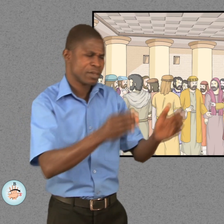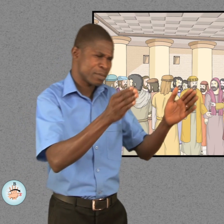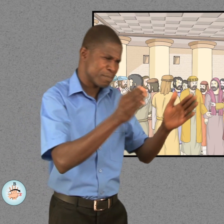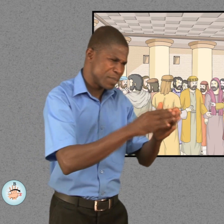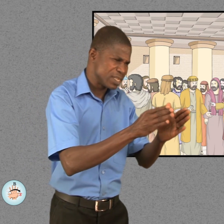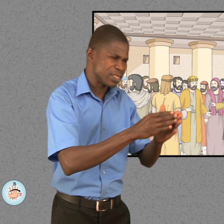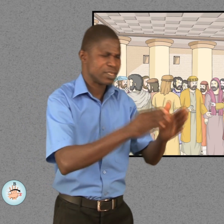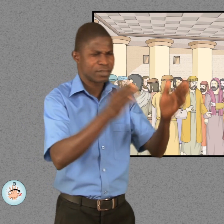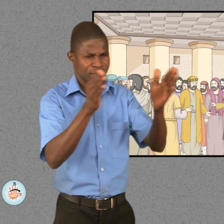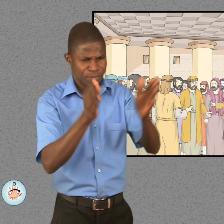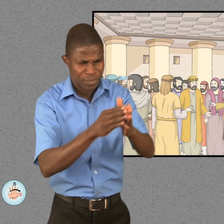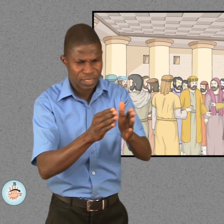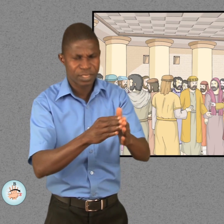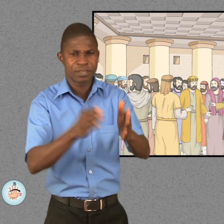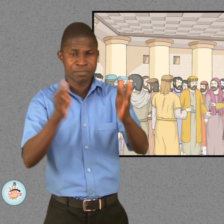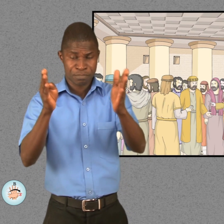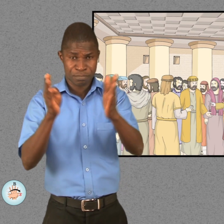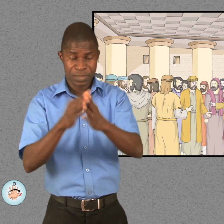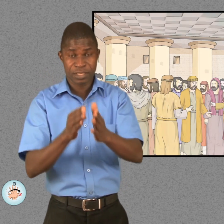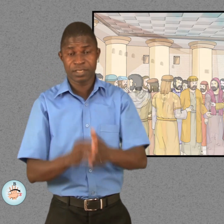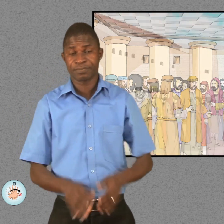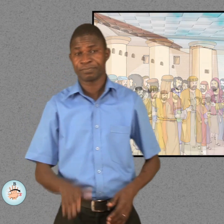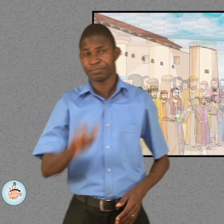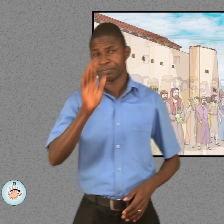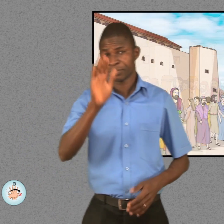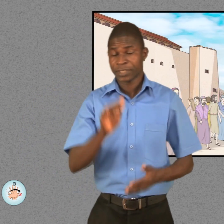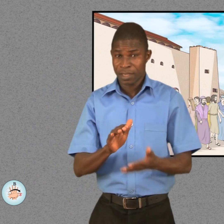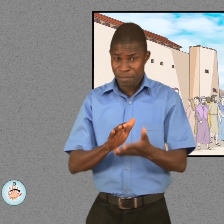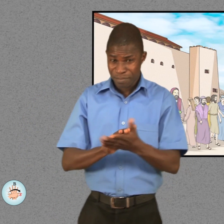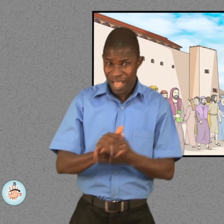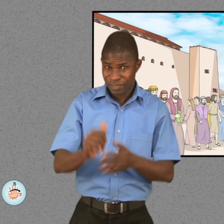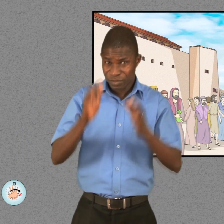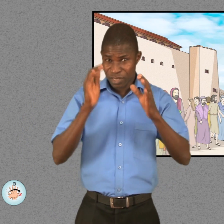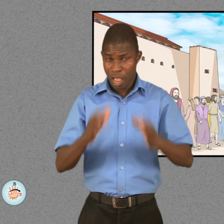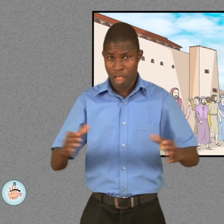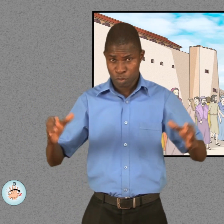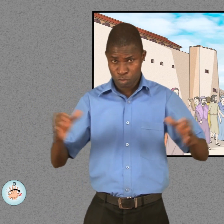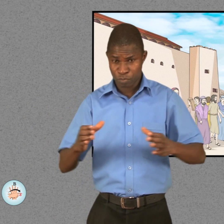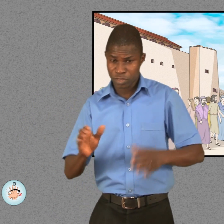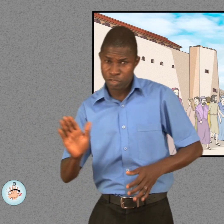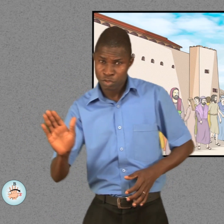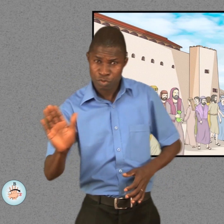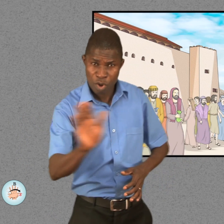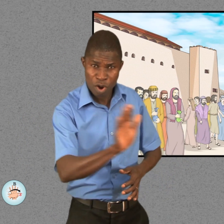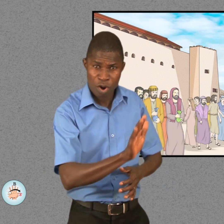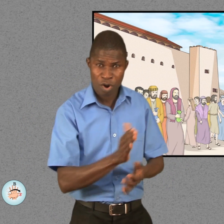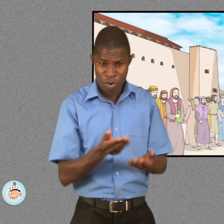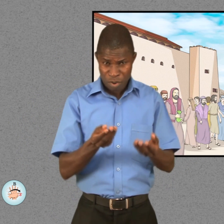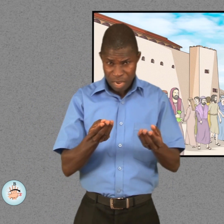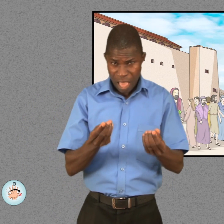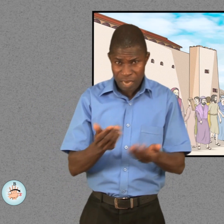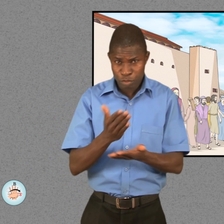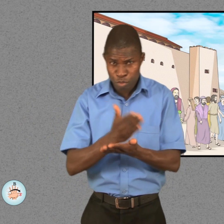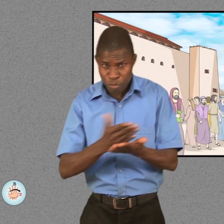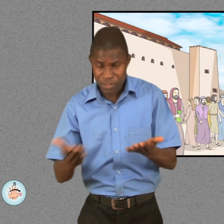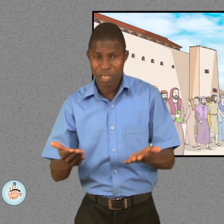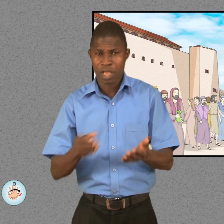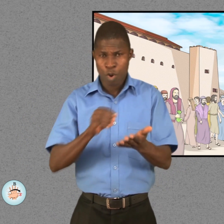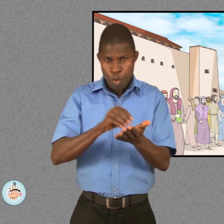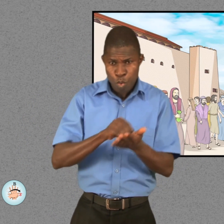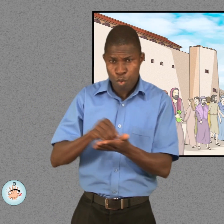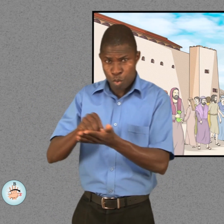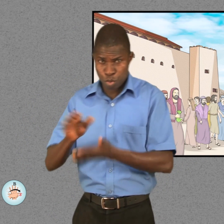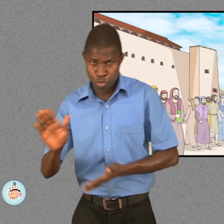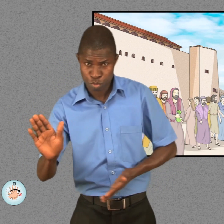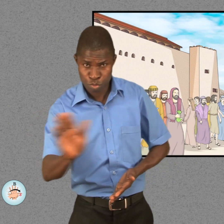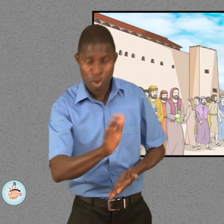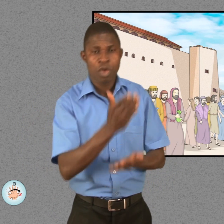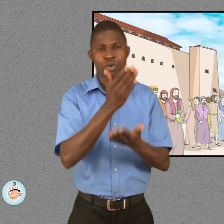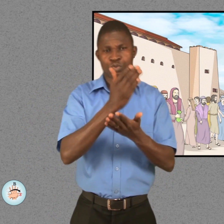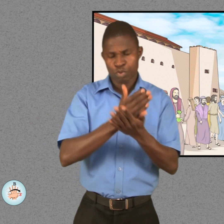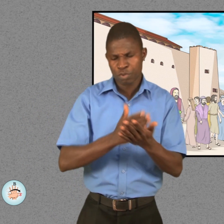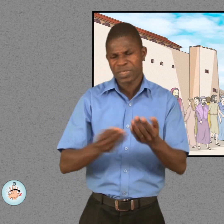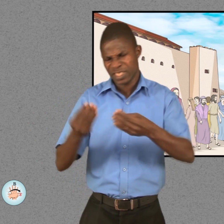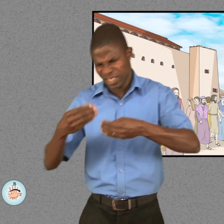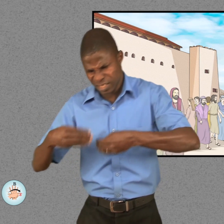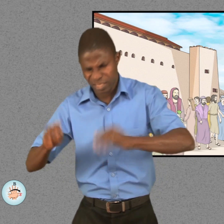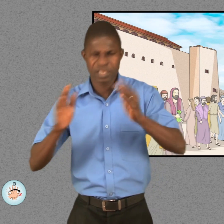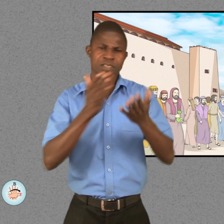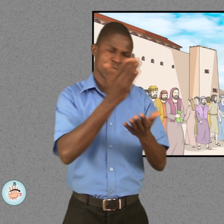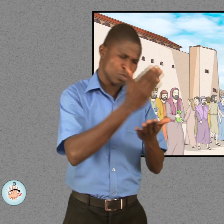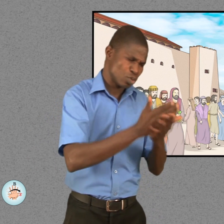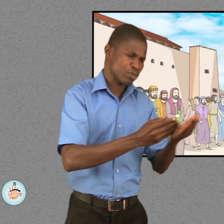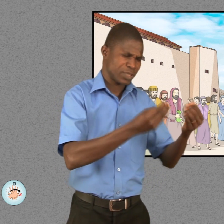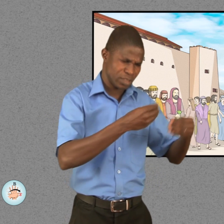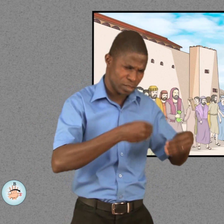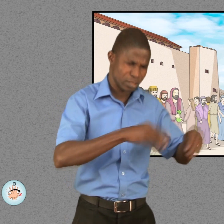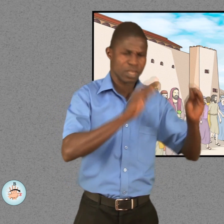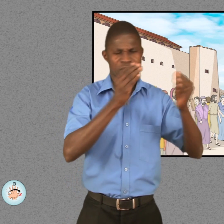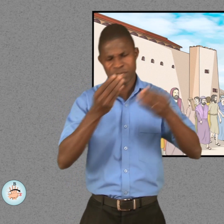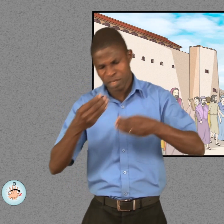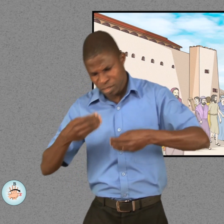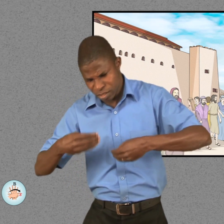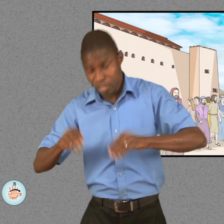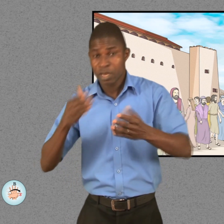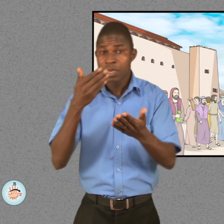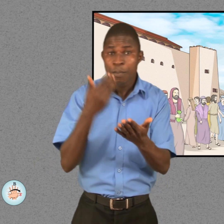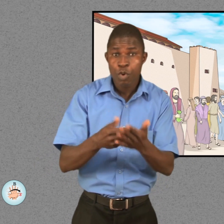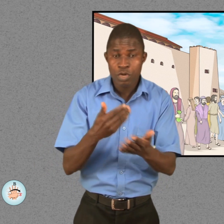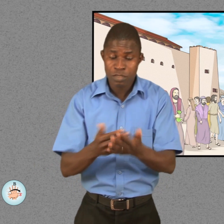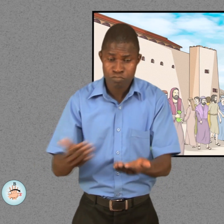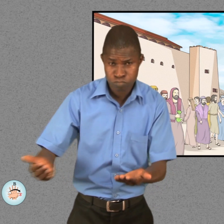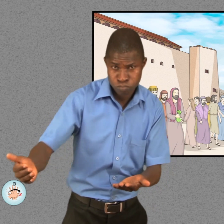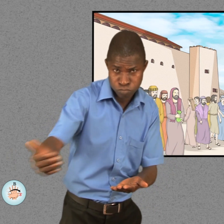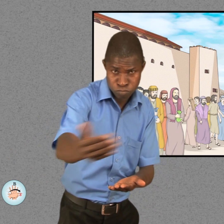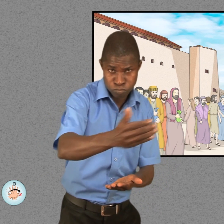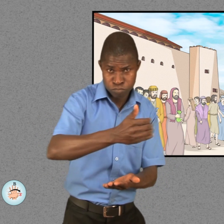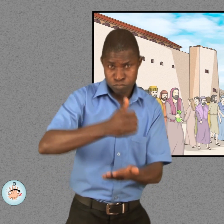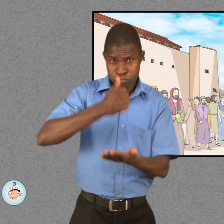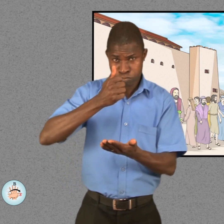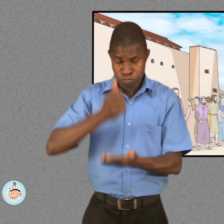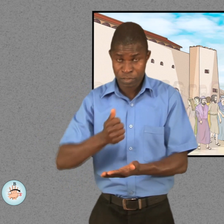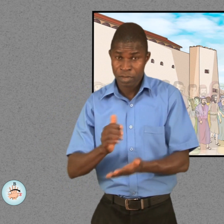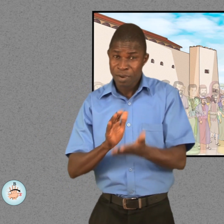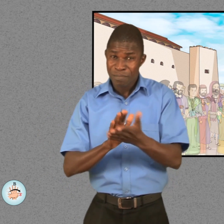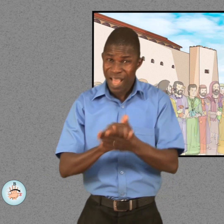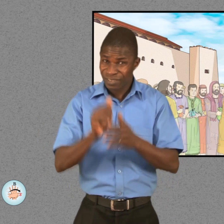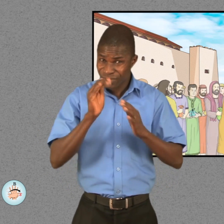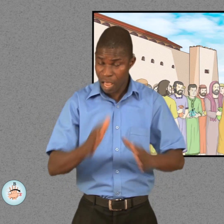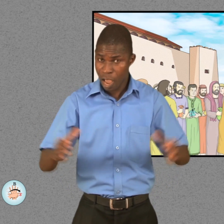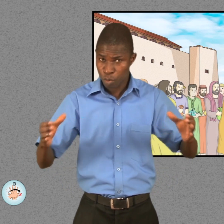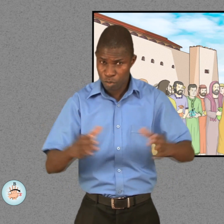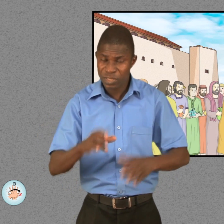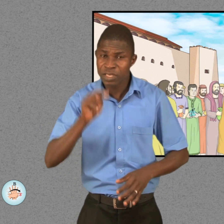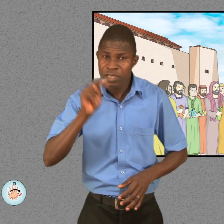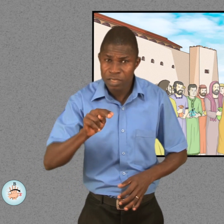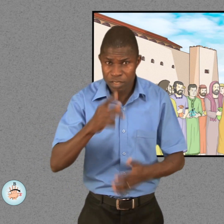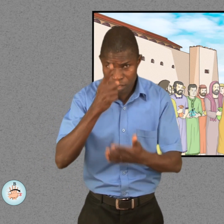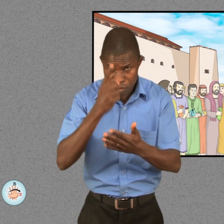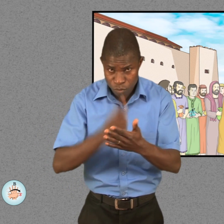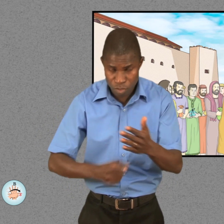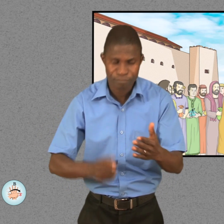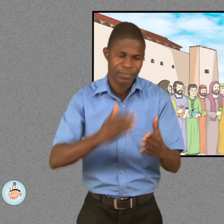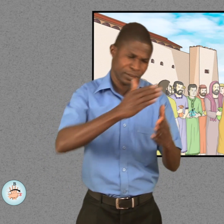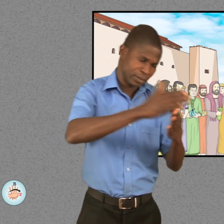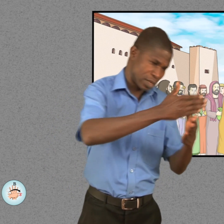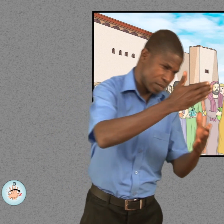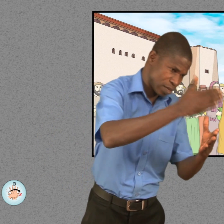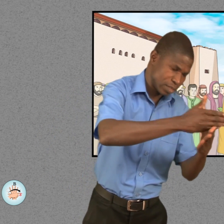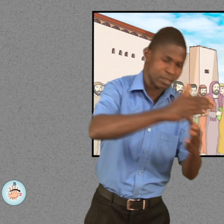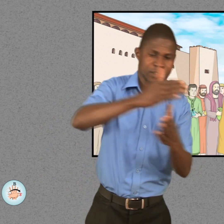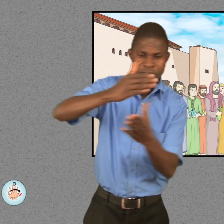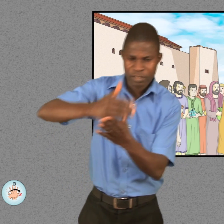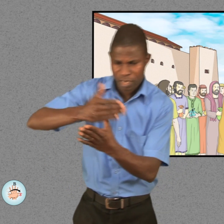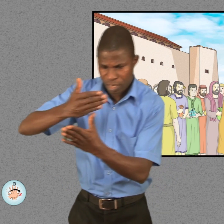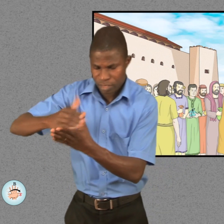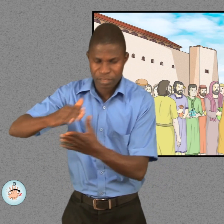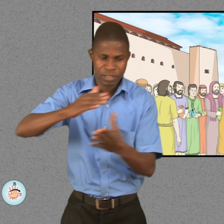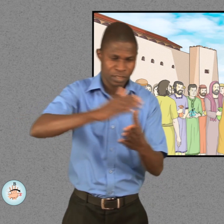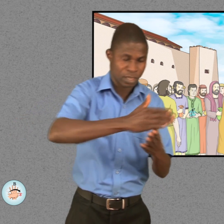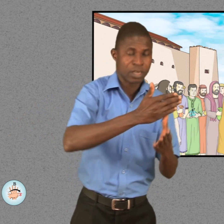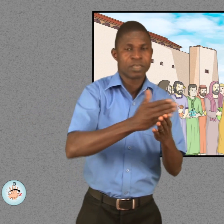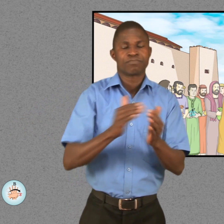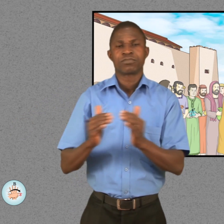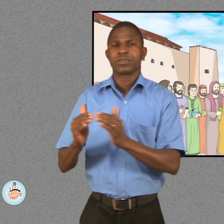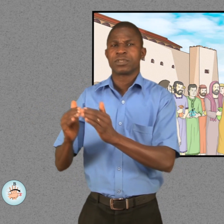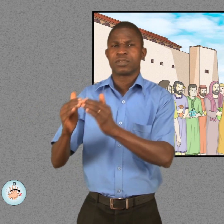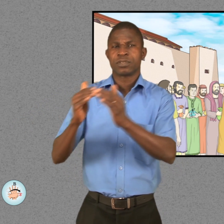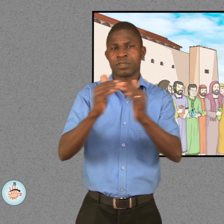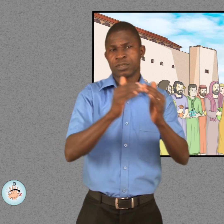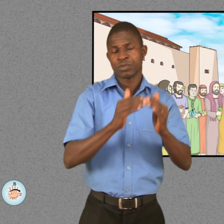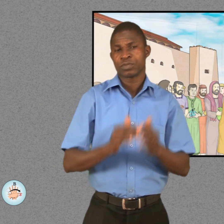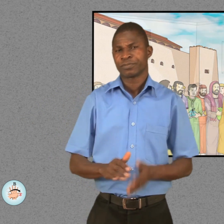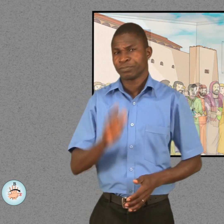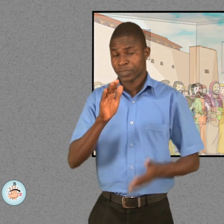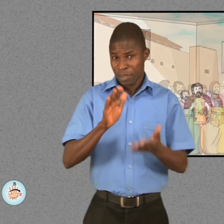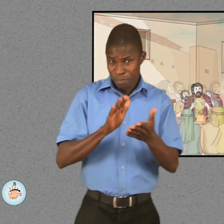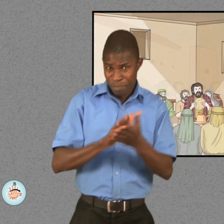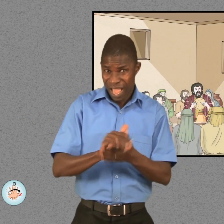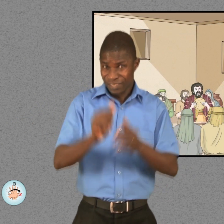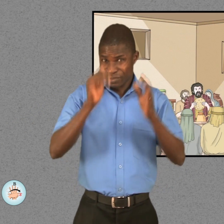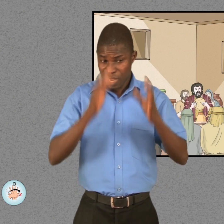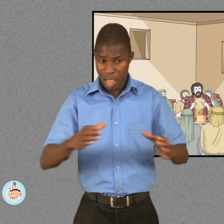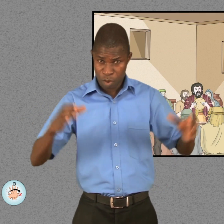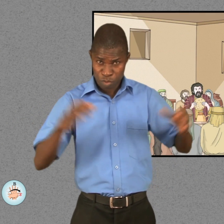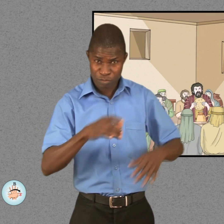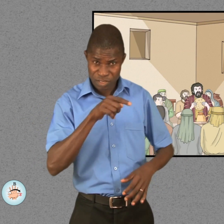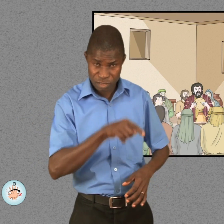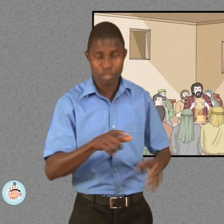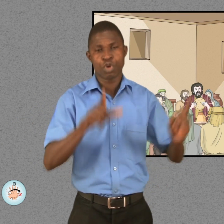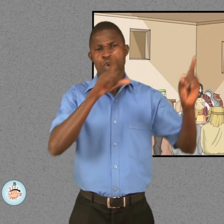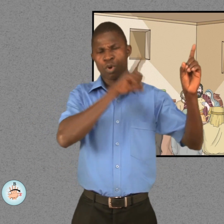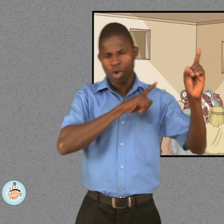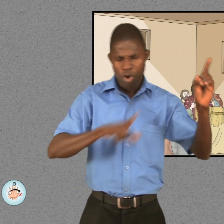Selling their possessions and goods, they shared with anyone who was in need.